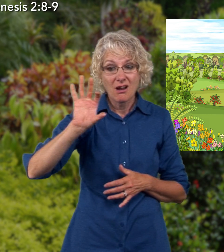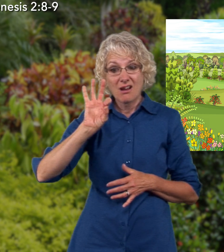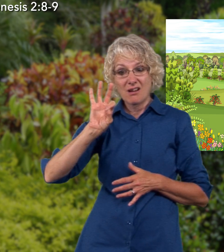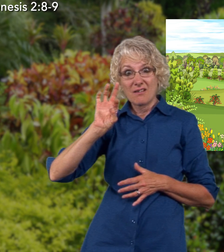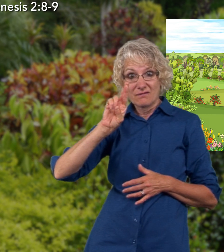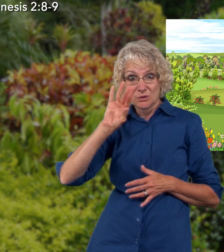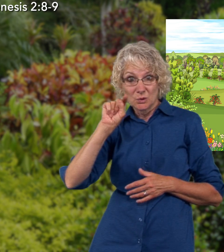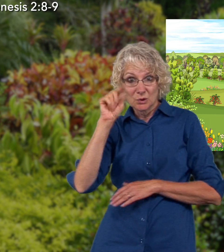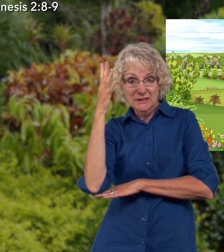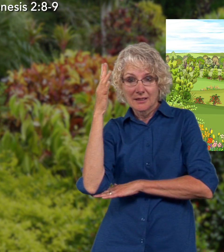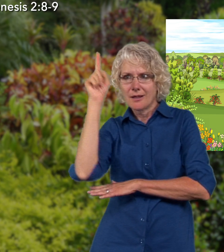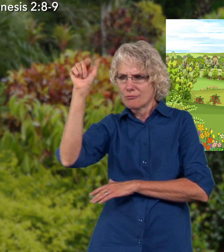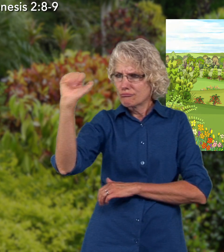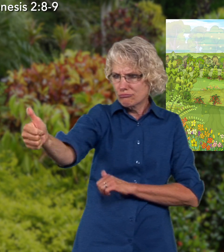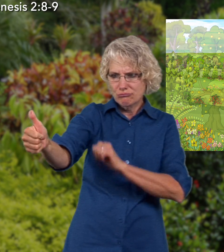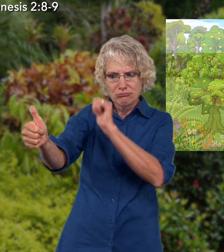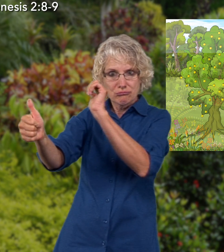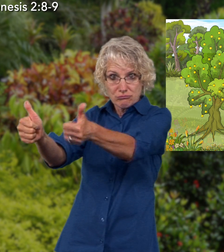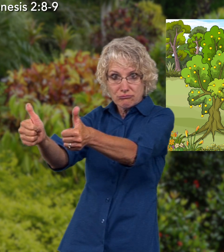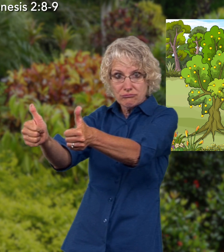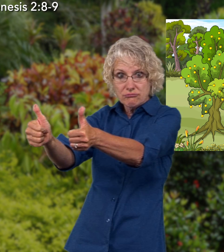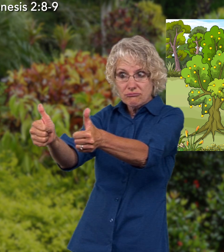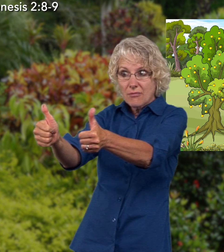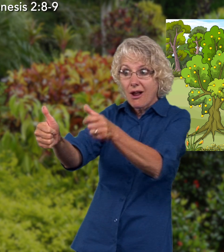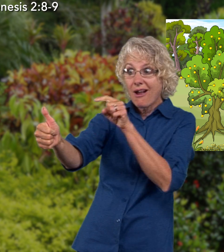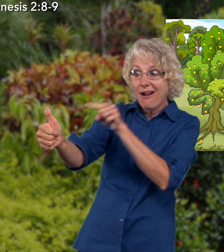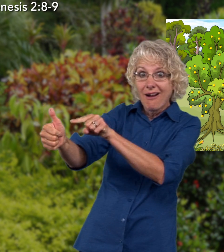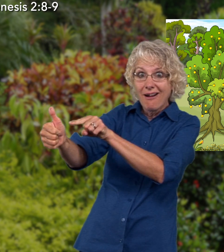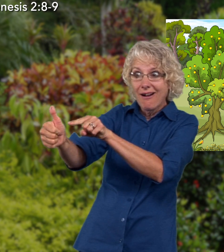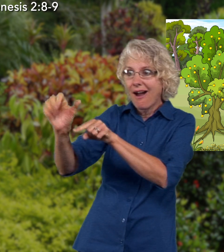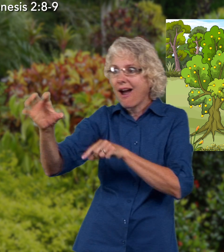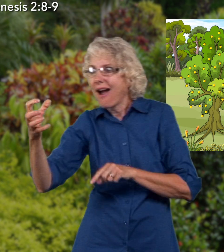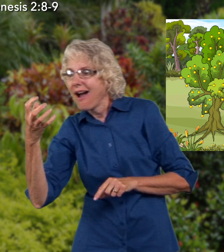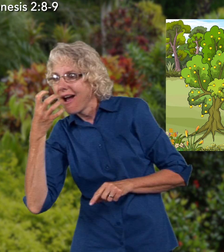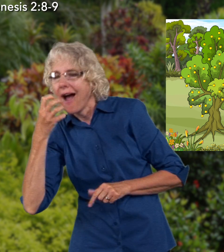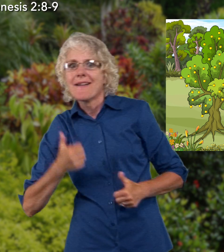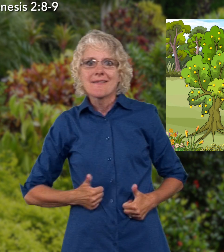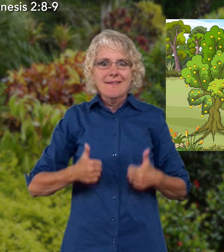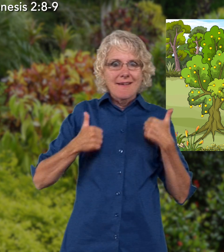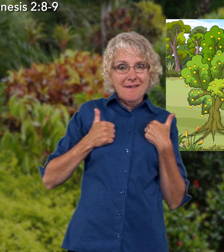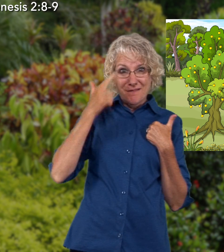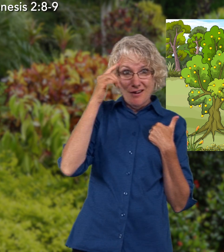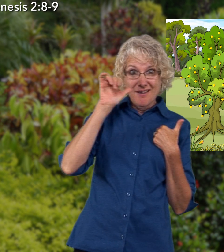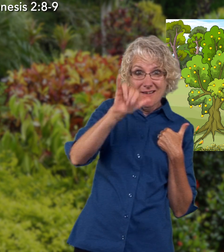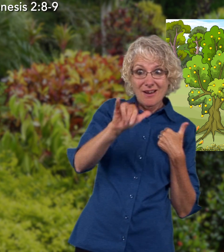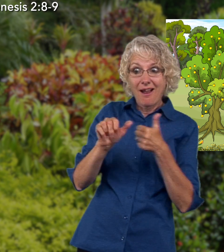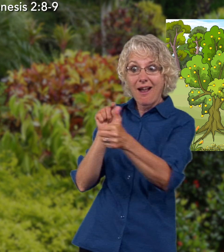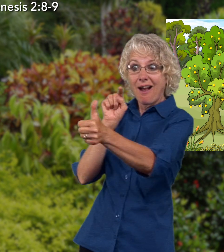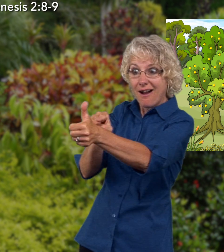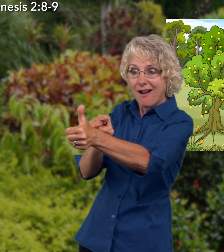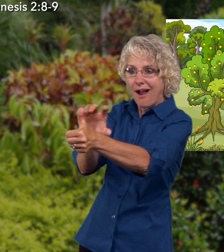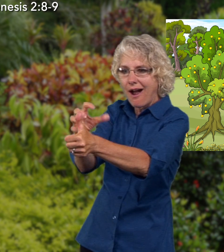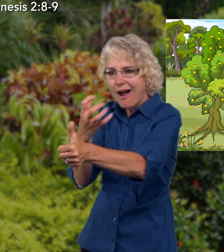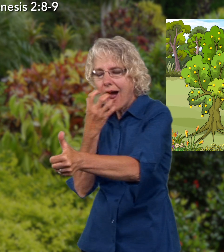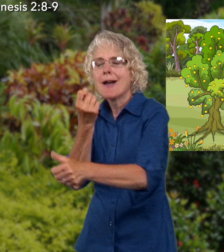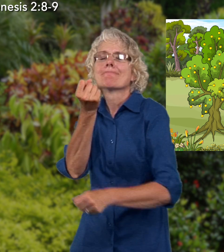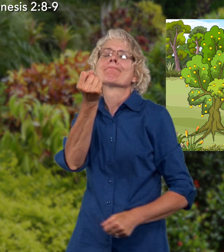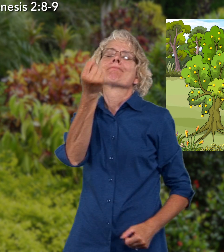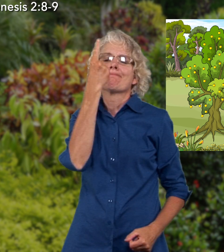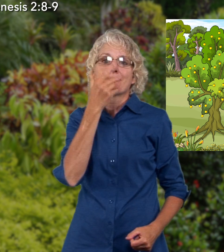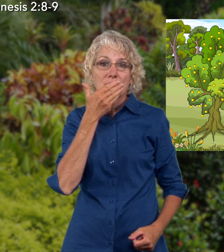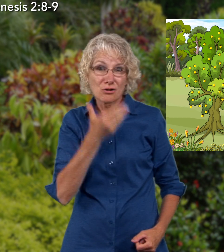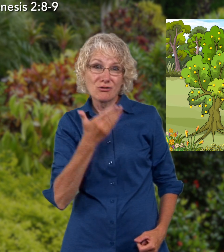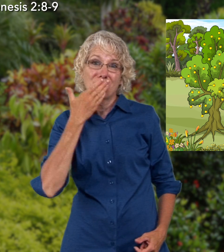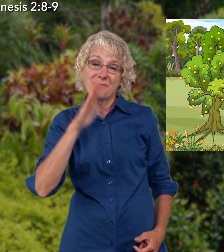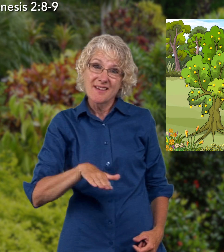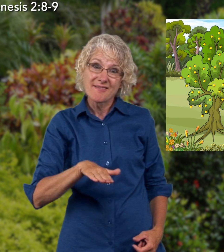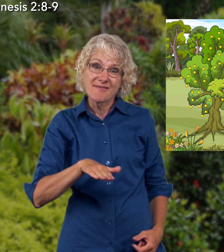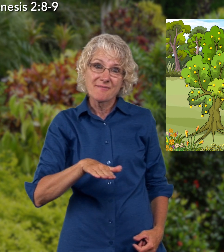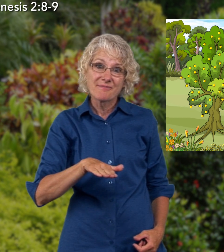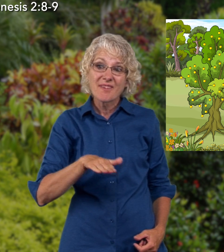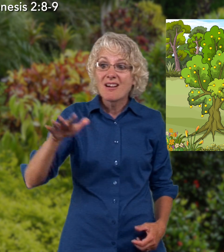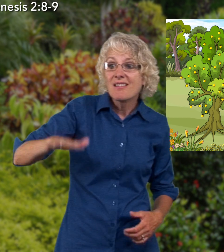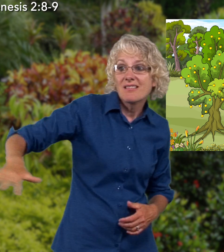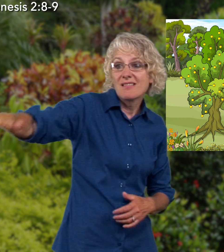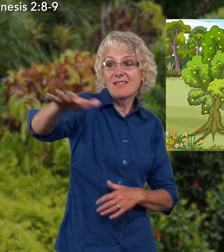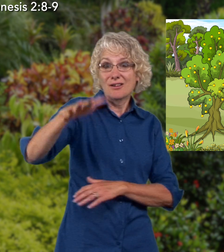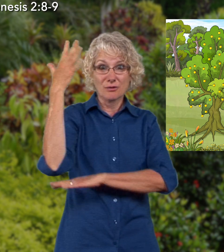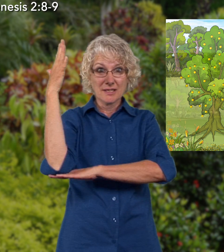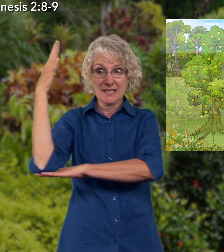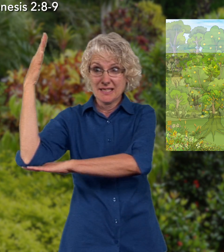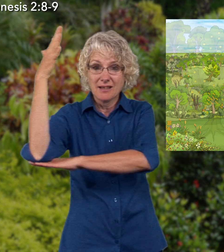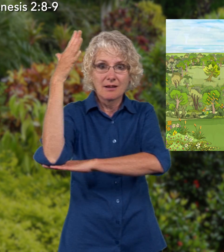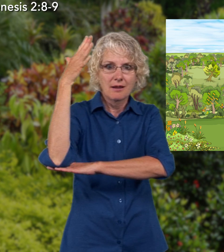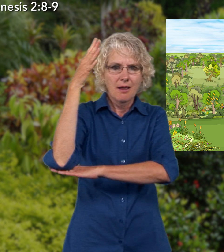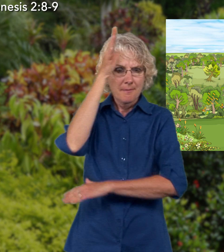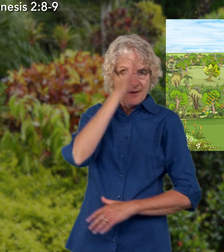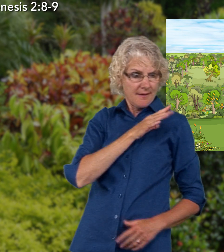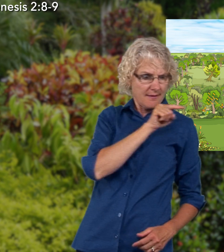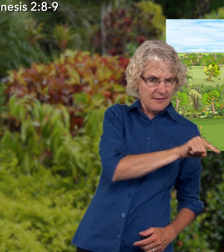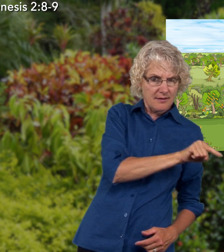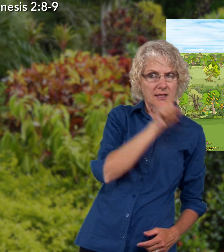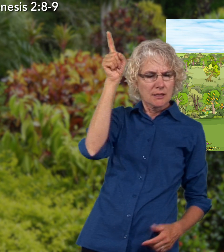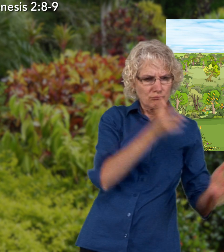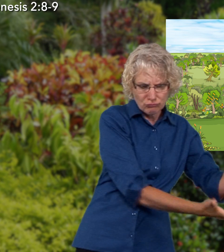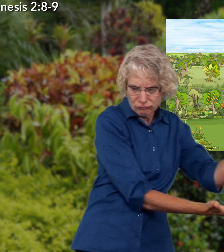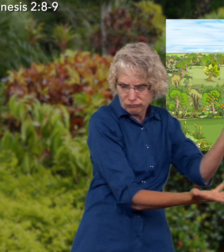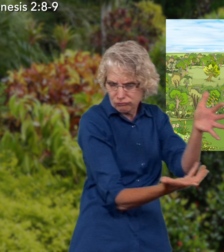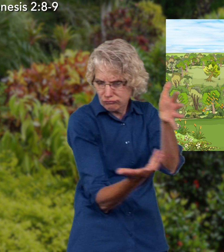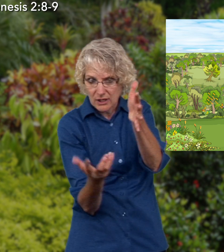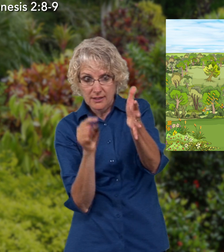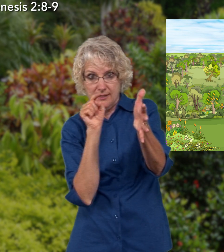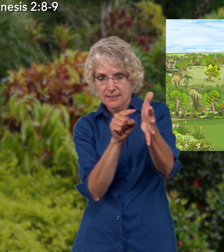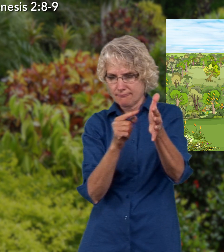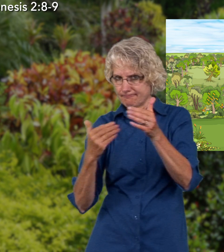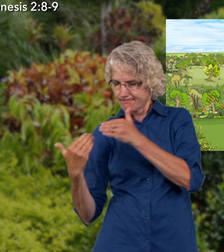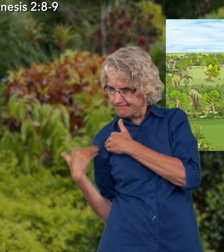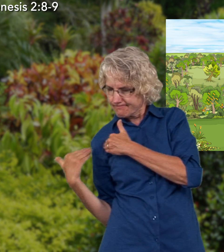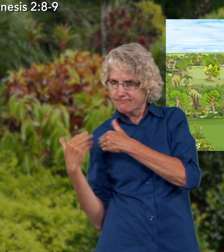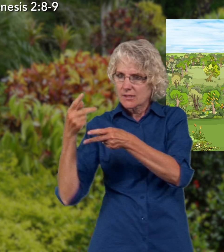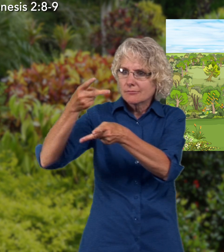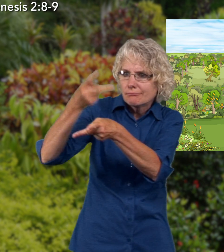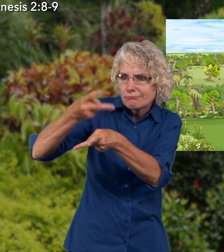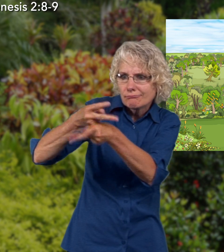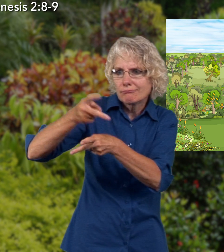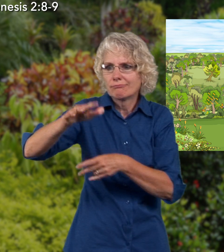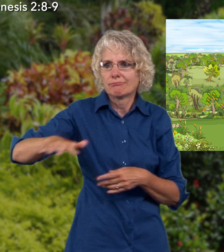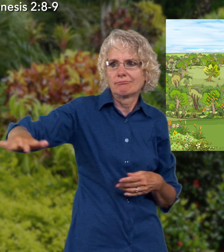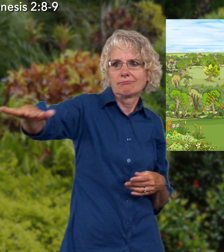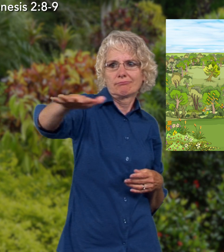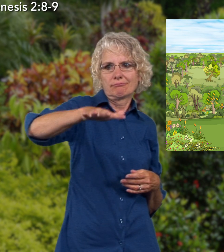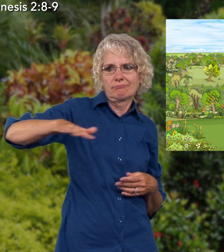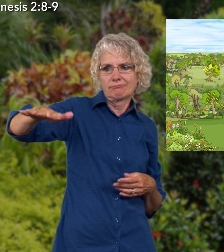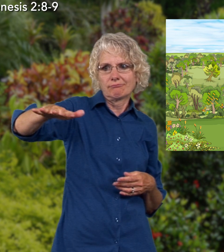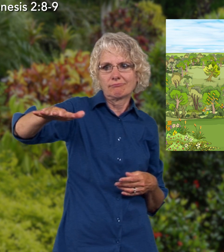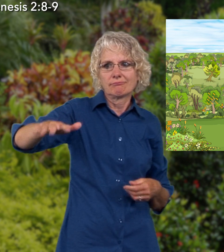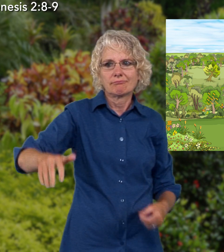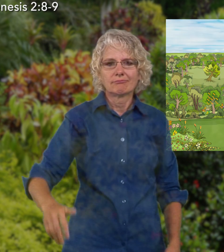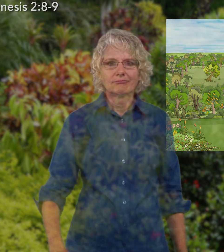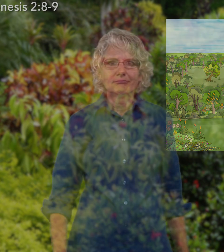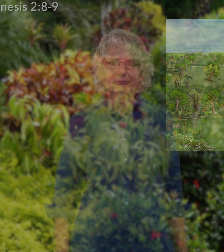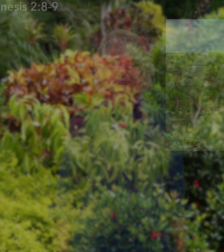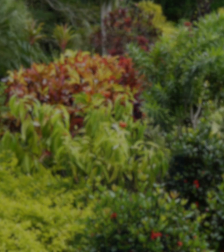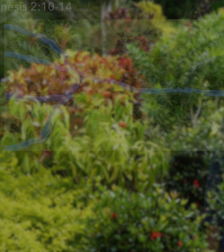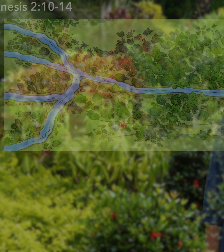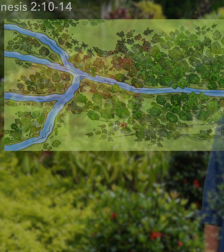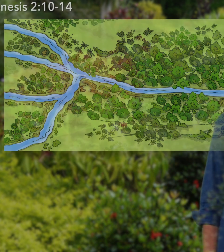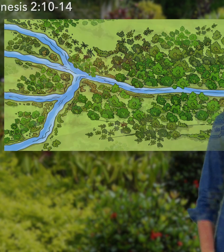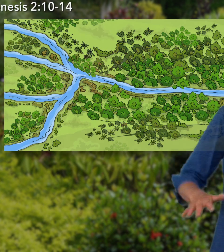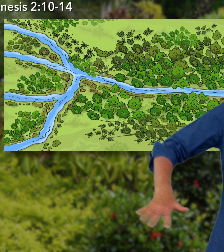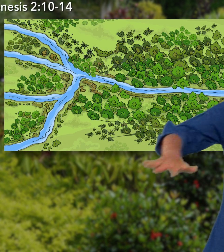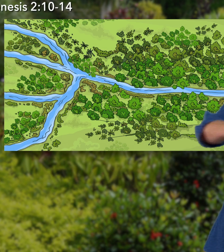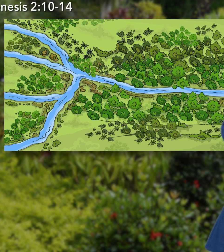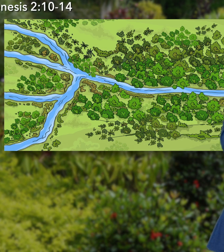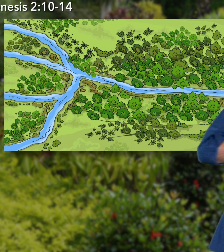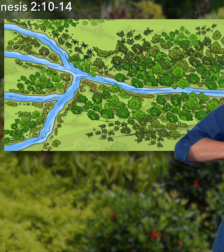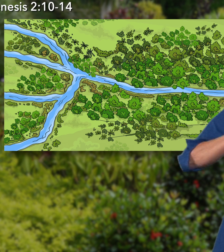And in the middle of the garden were the tree of life and the tree of the knowledge of good and evil.